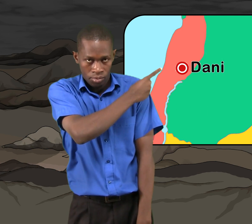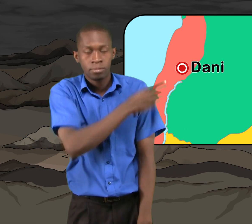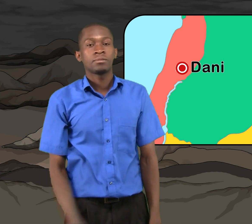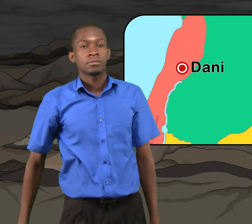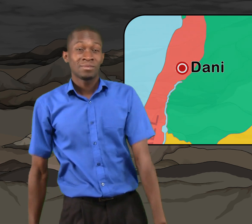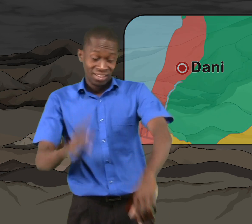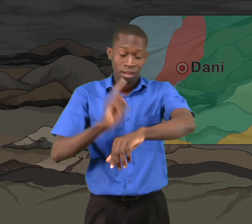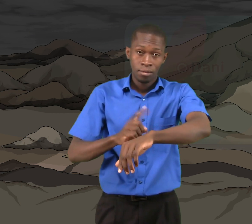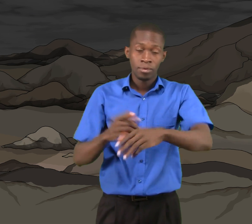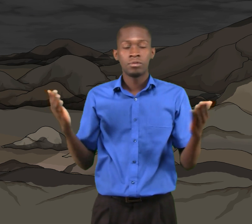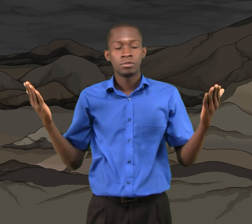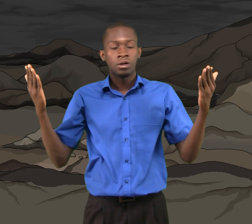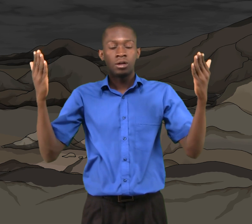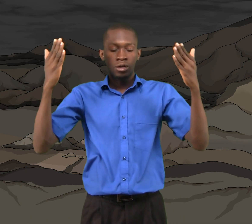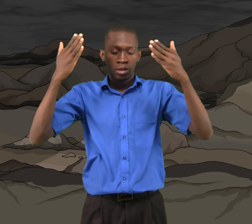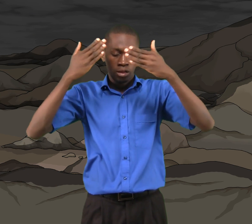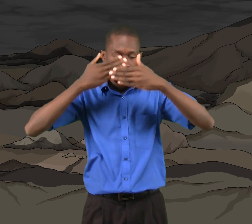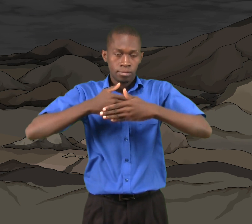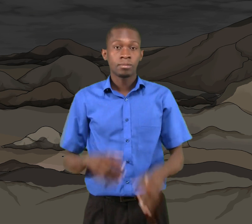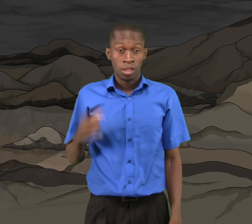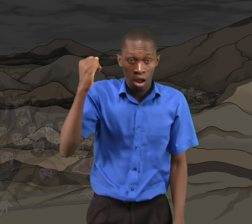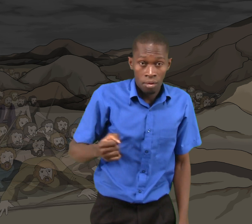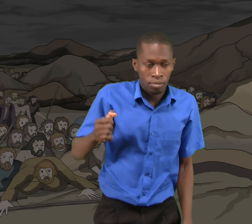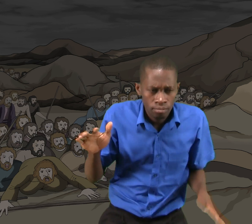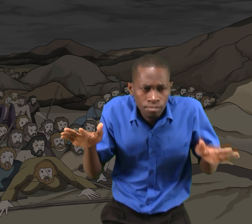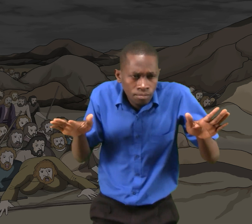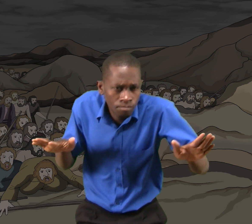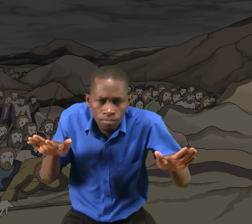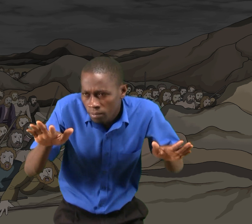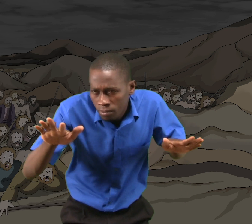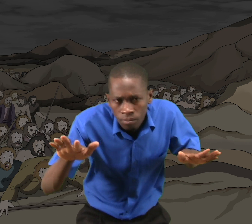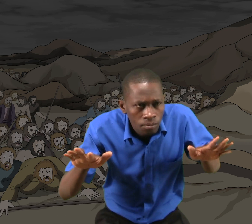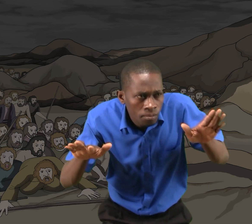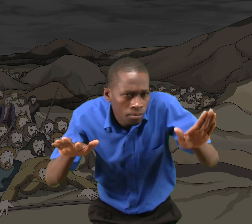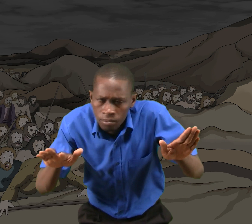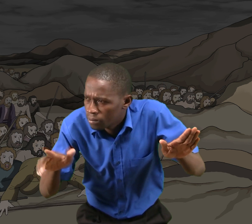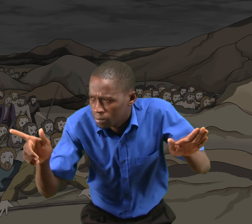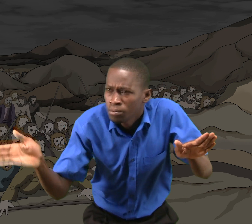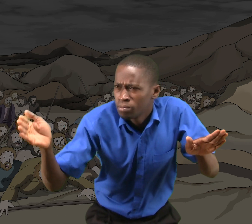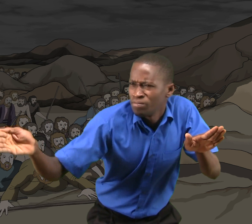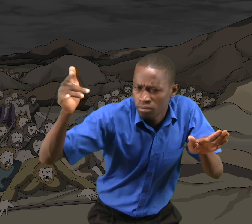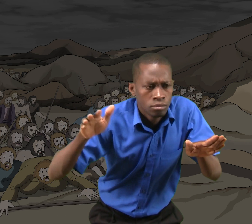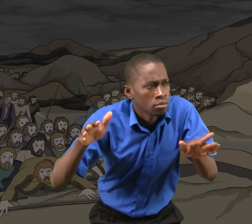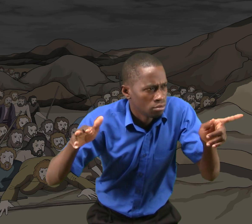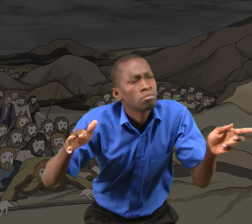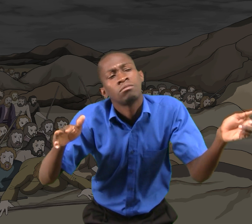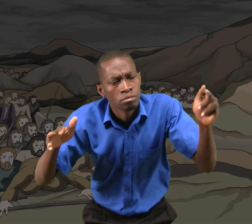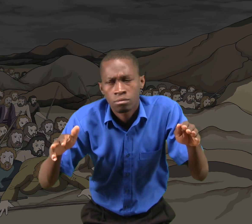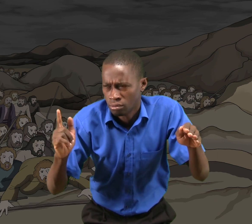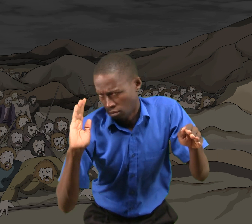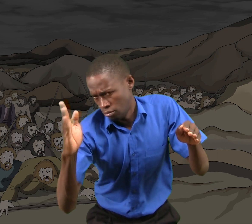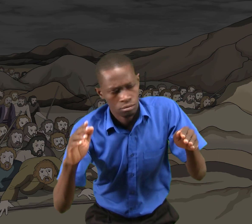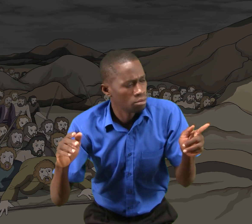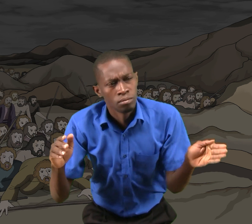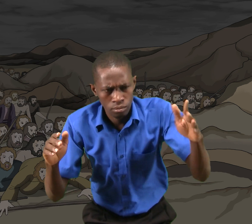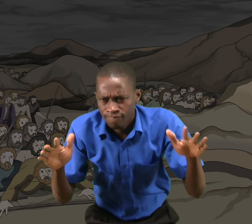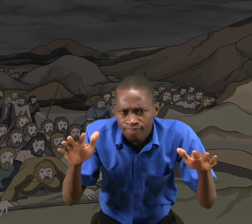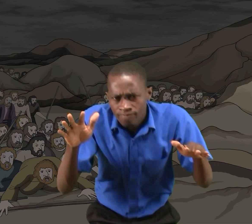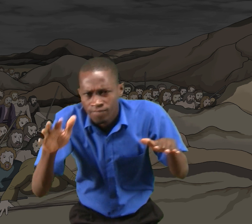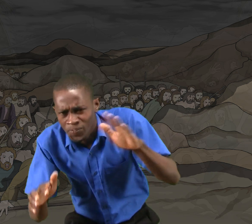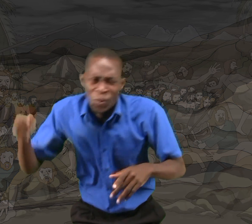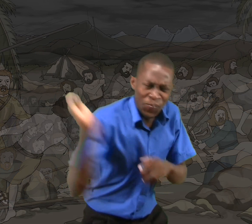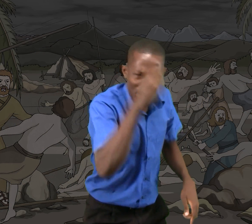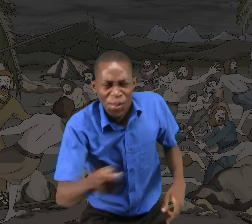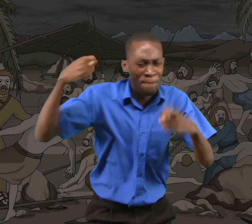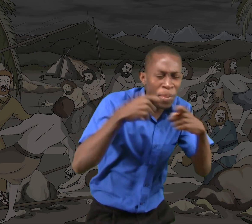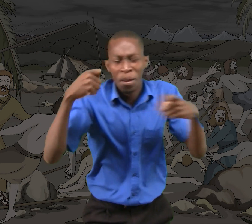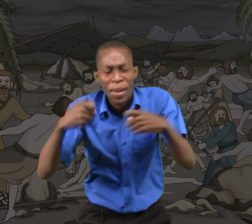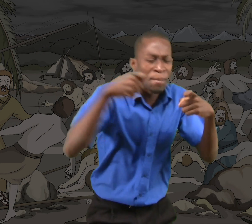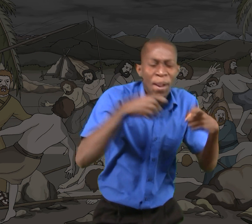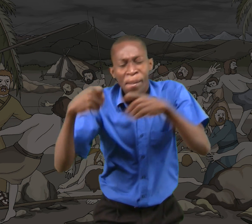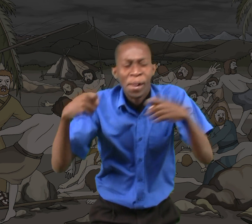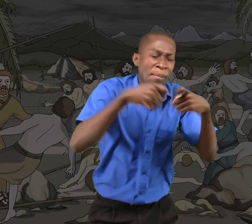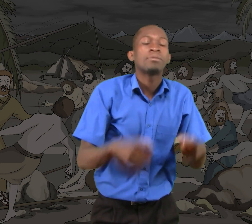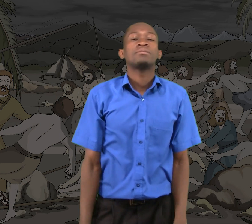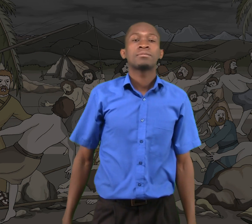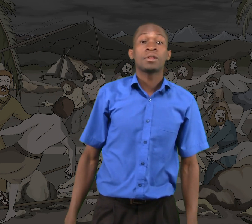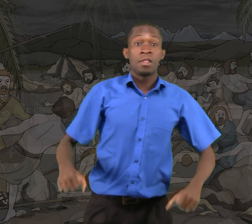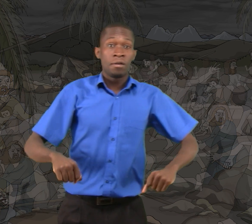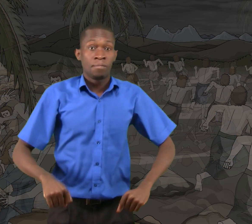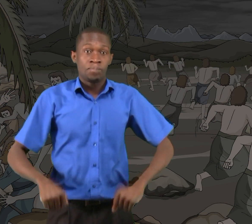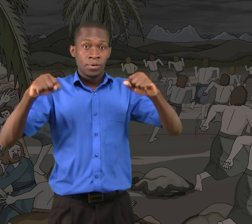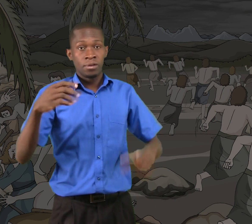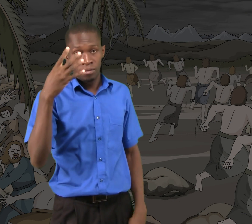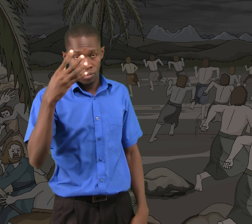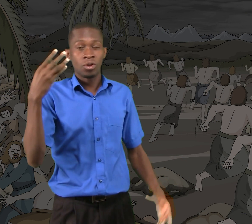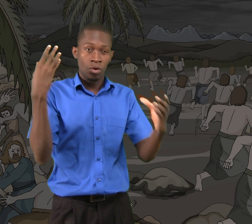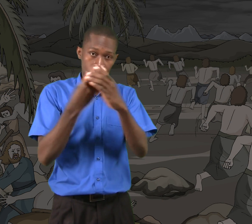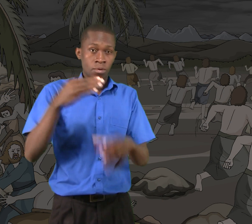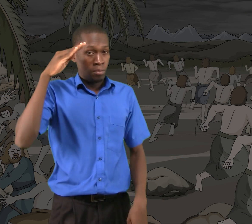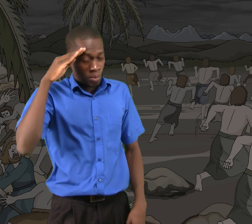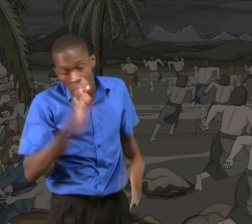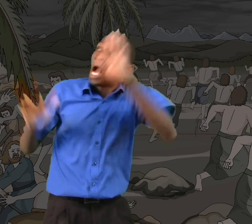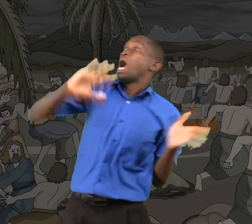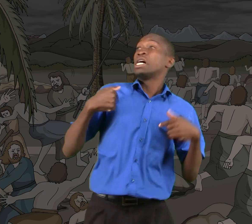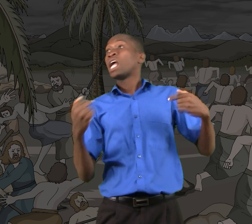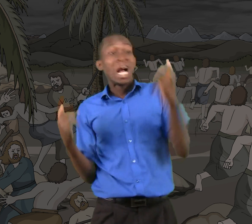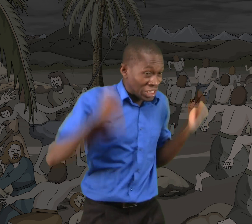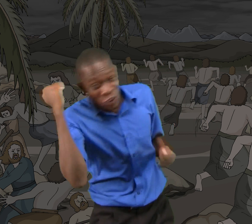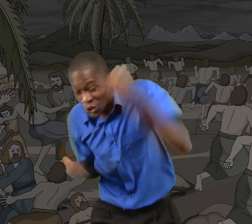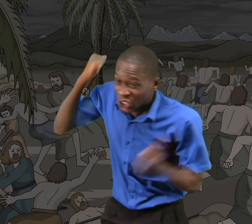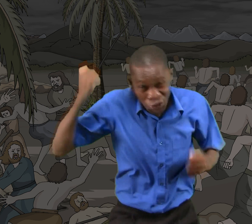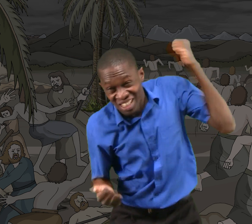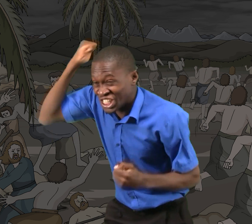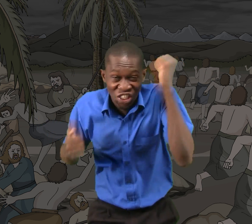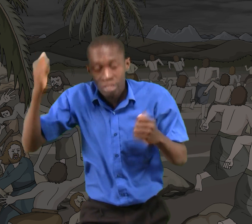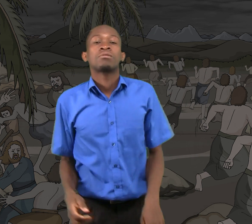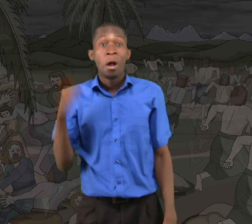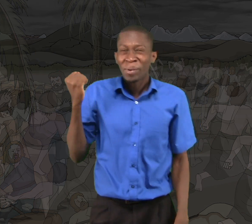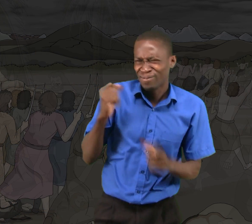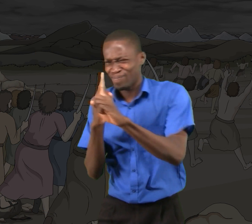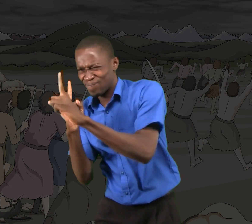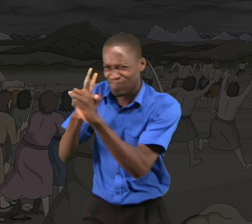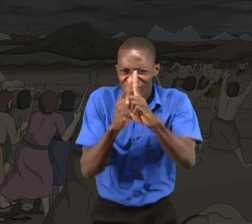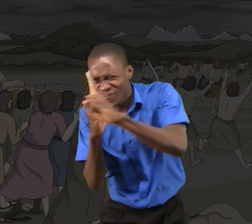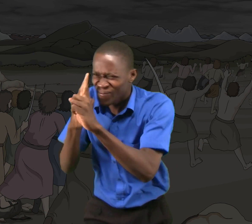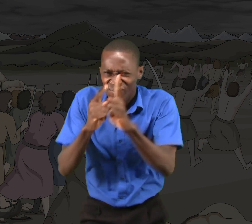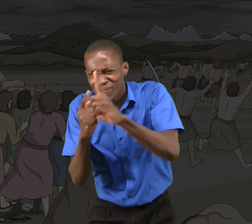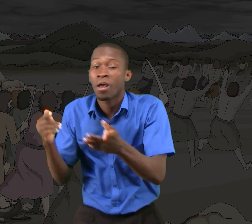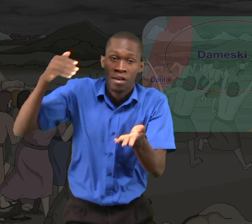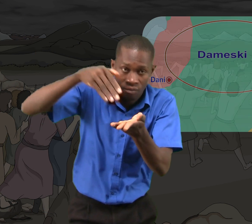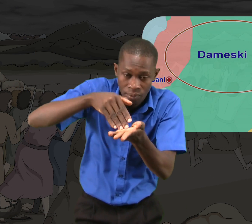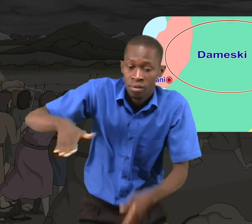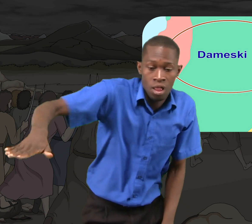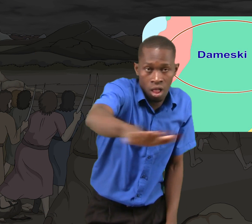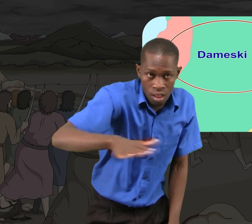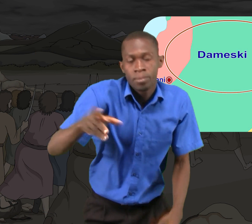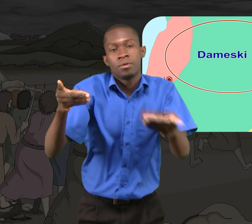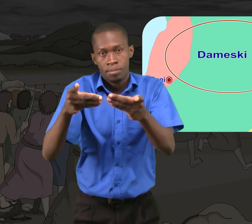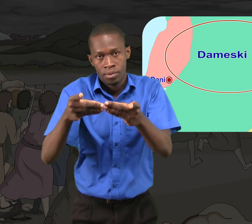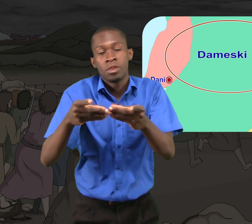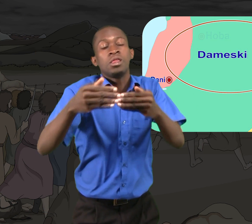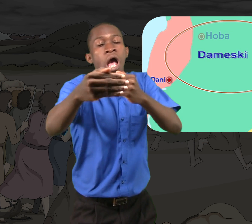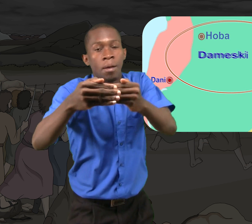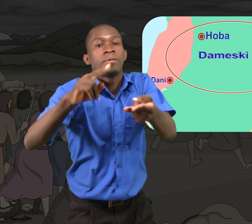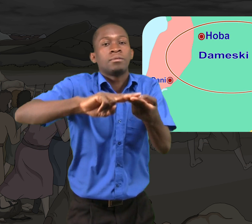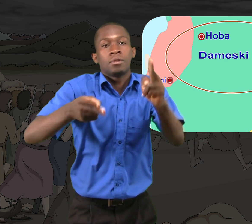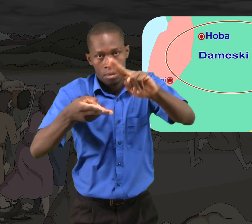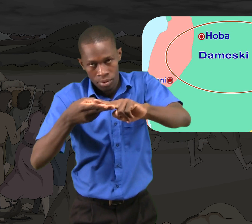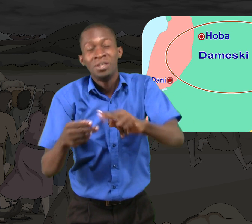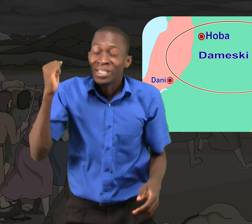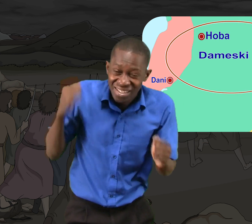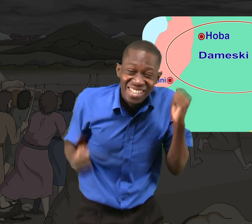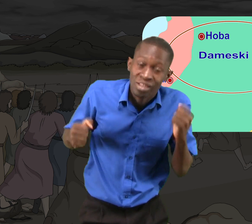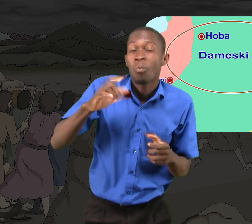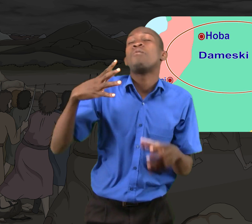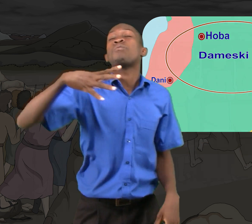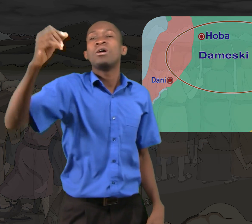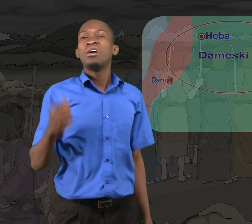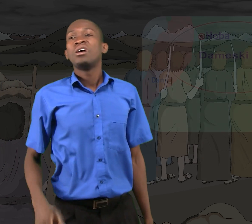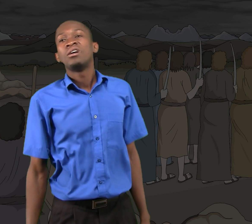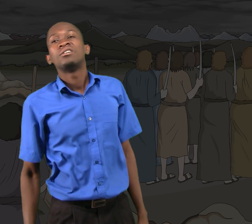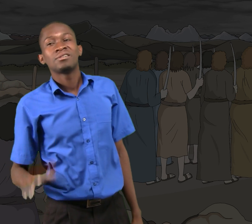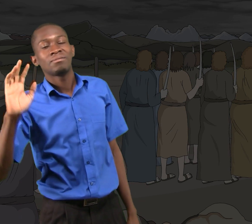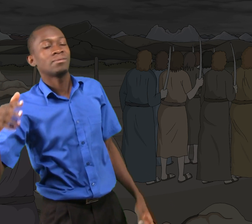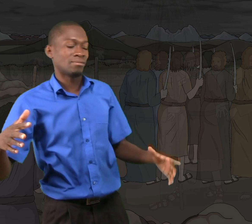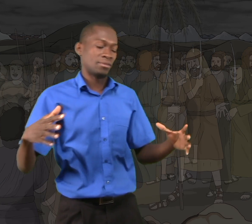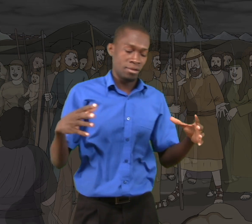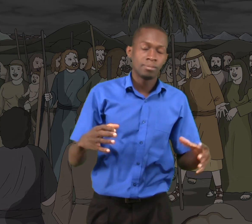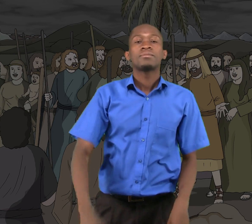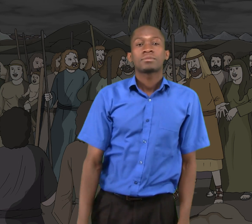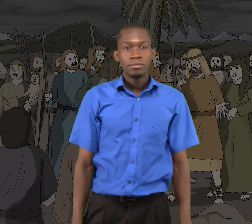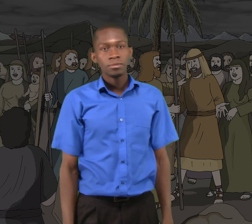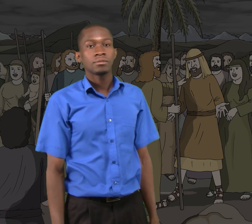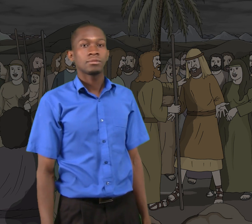During the night, Abram divided his forces and routed Chedorlaomer’s army, pursuing them as far as Hobah, north of Damascus.